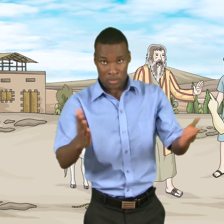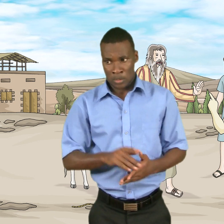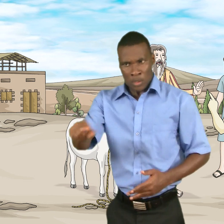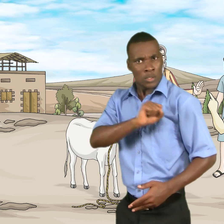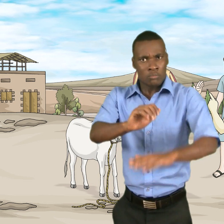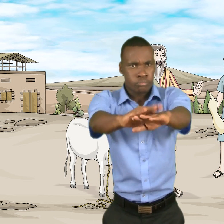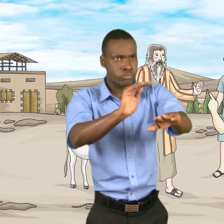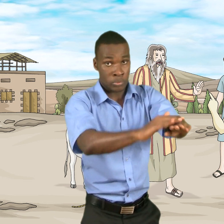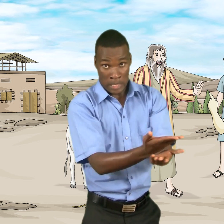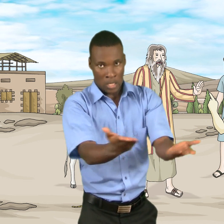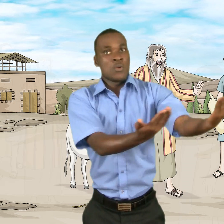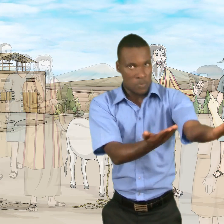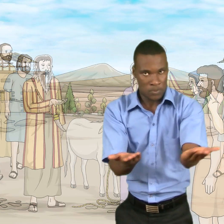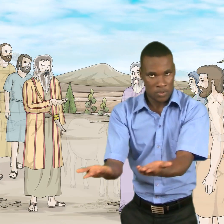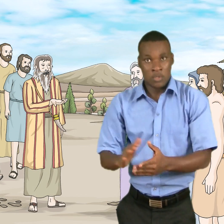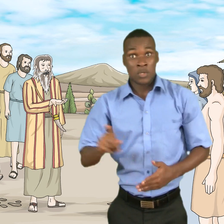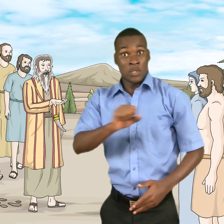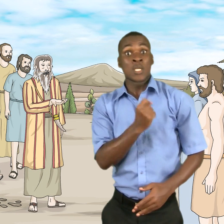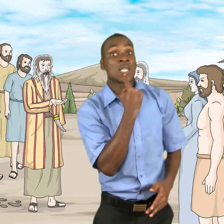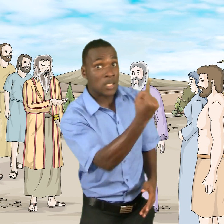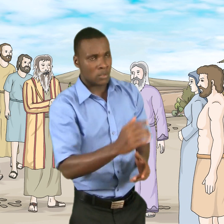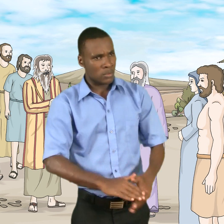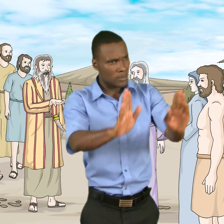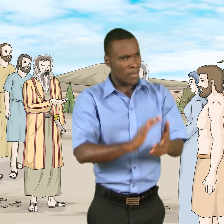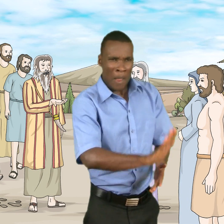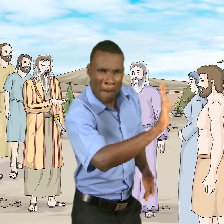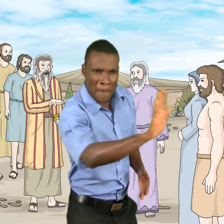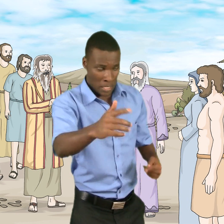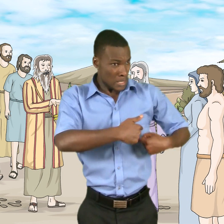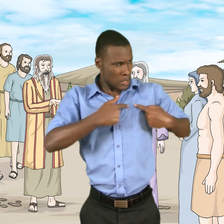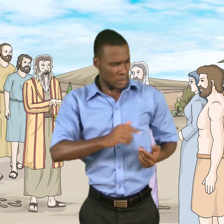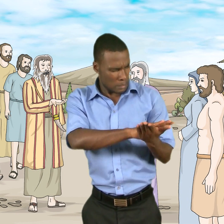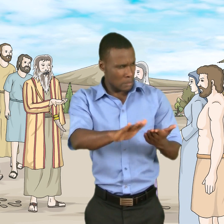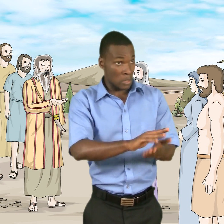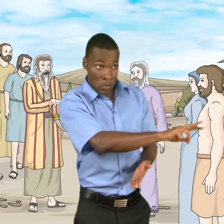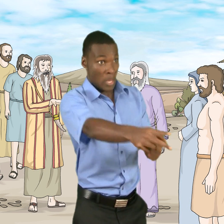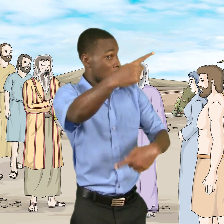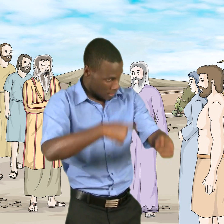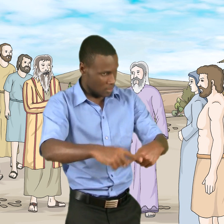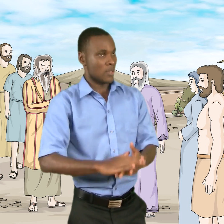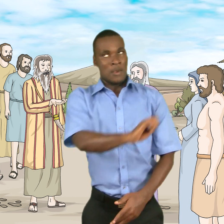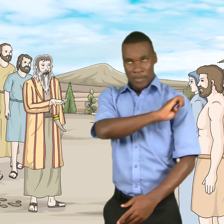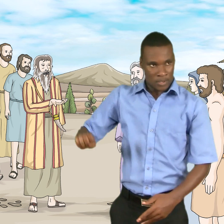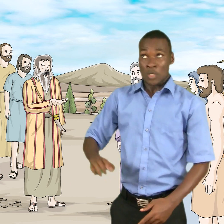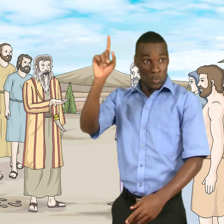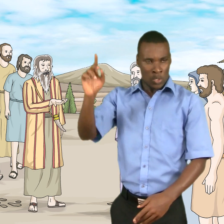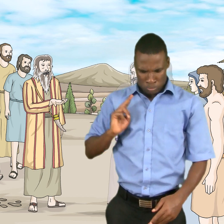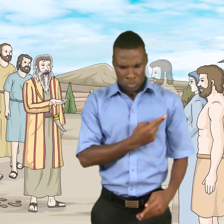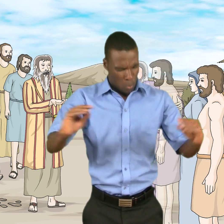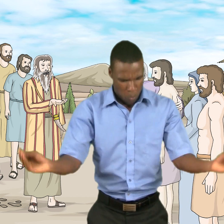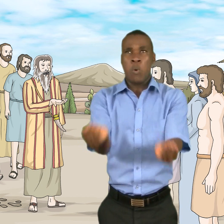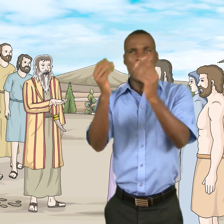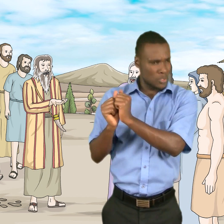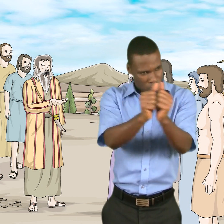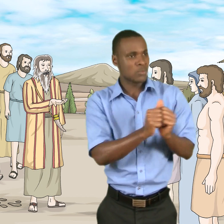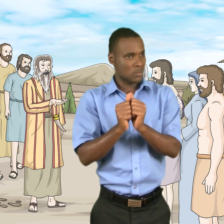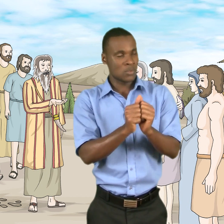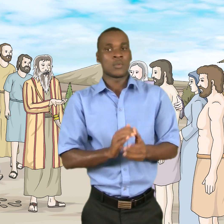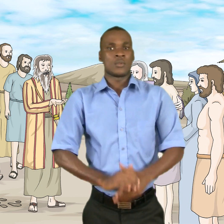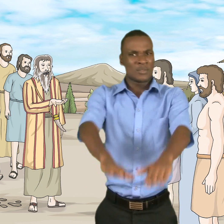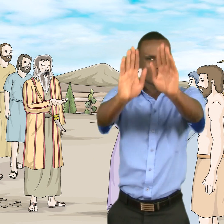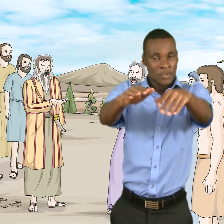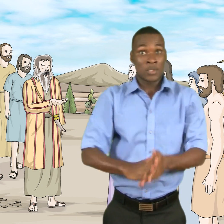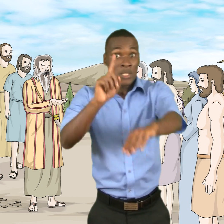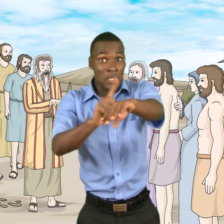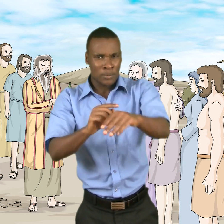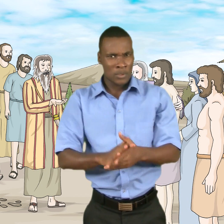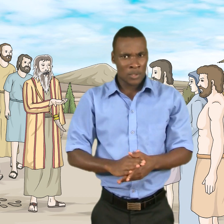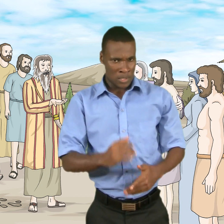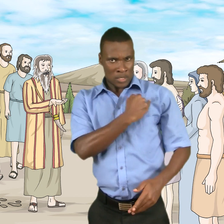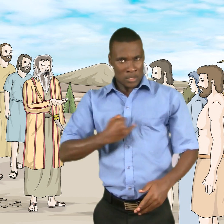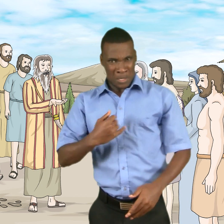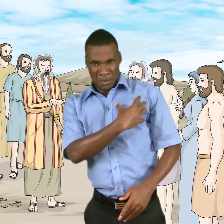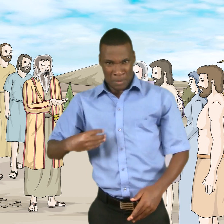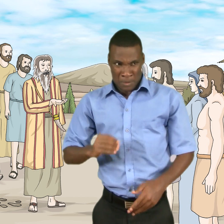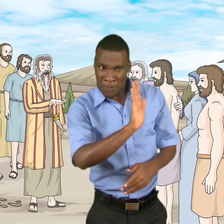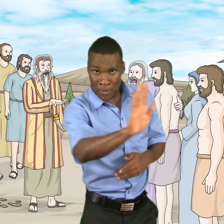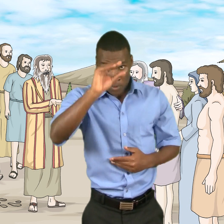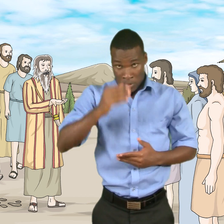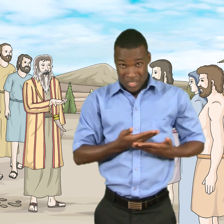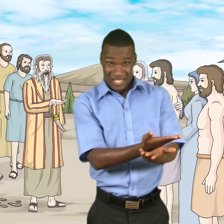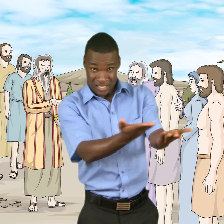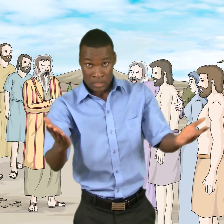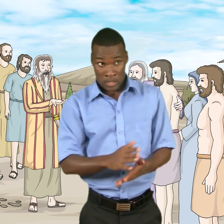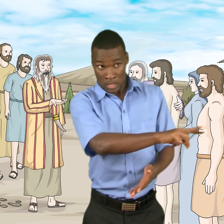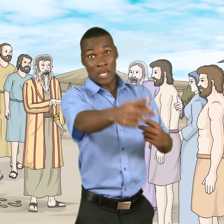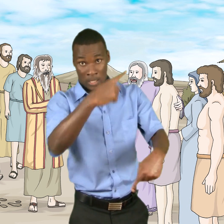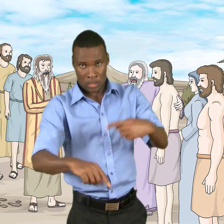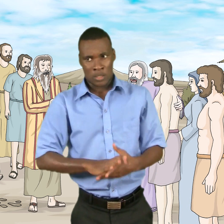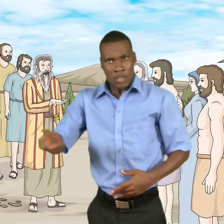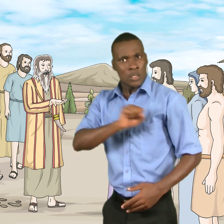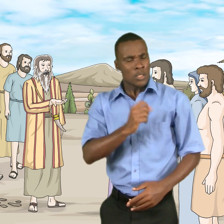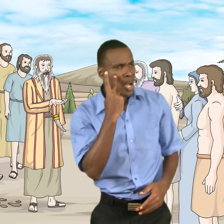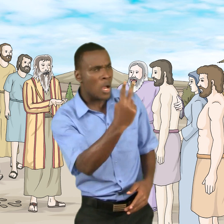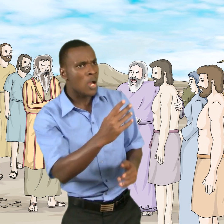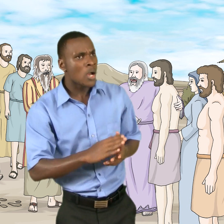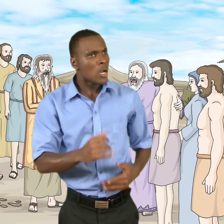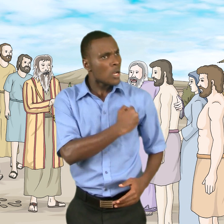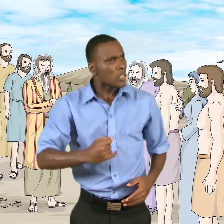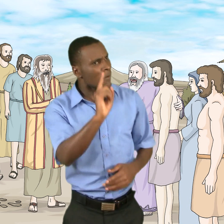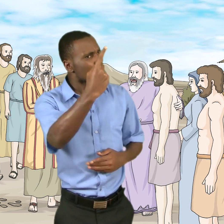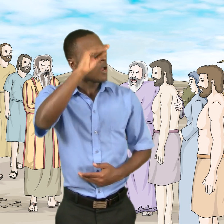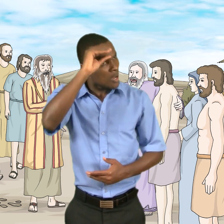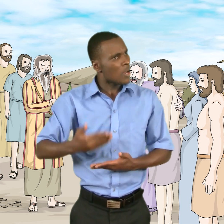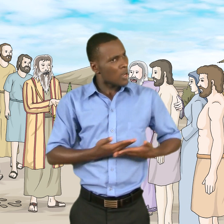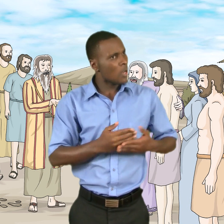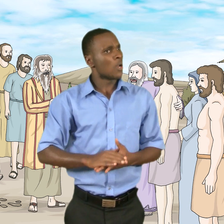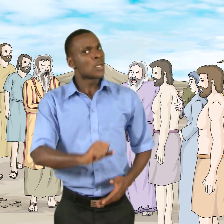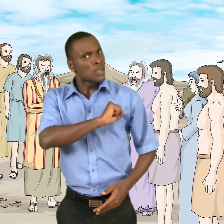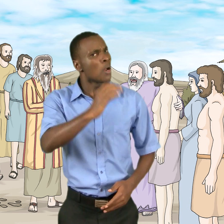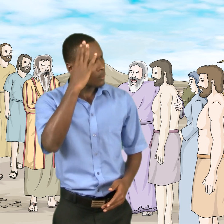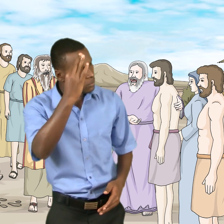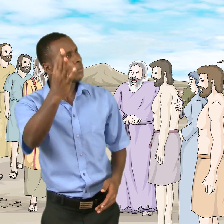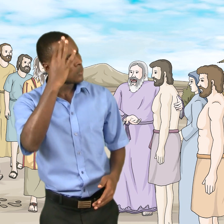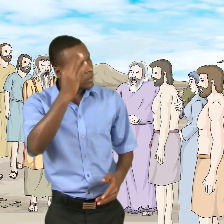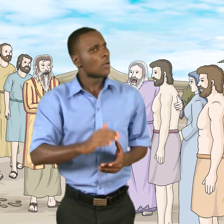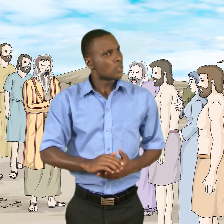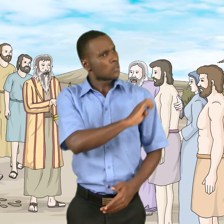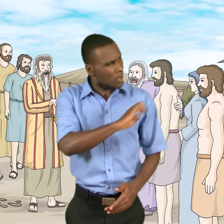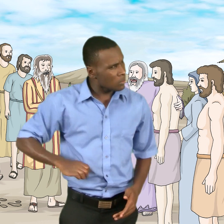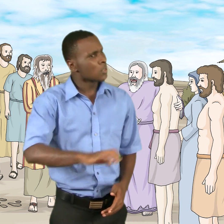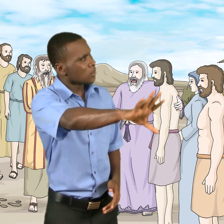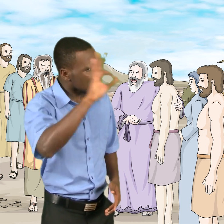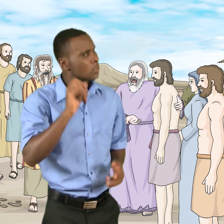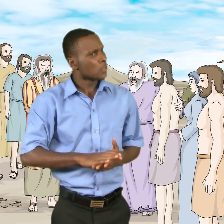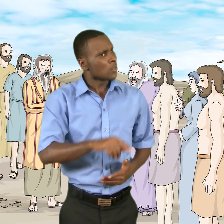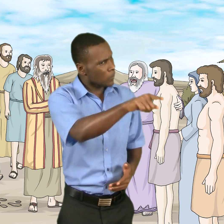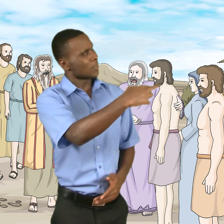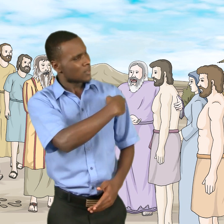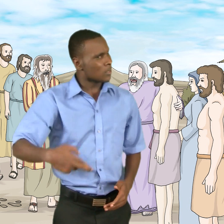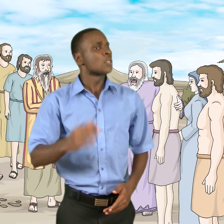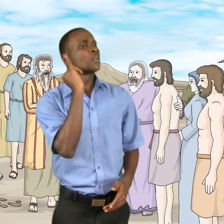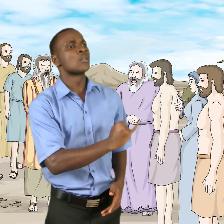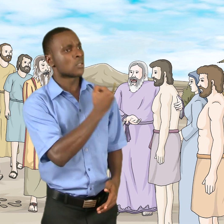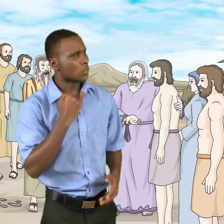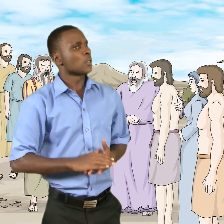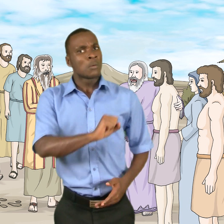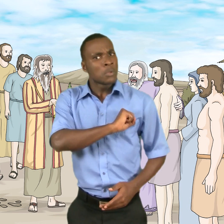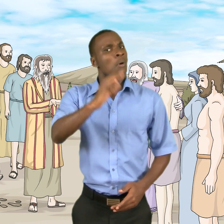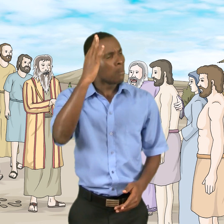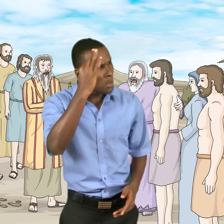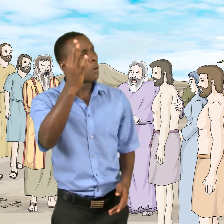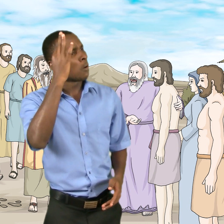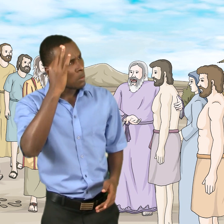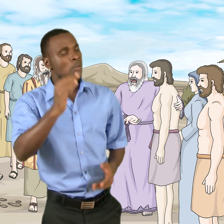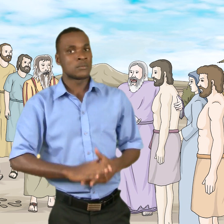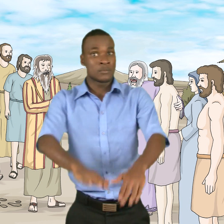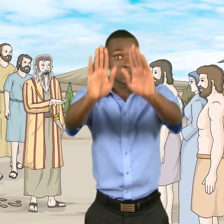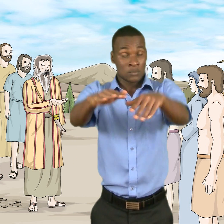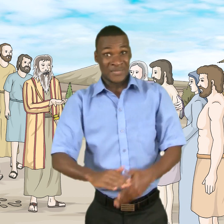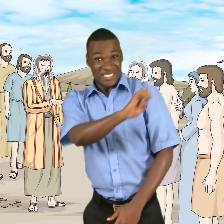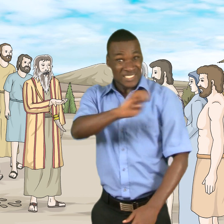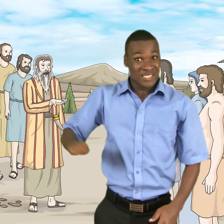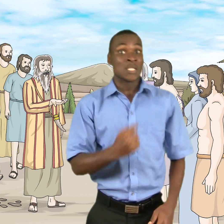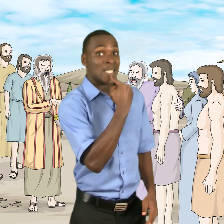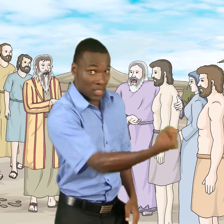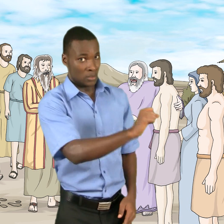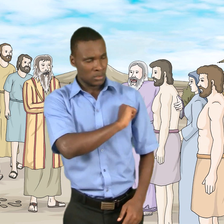Then he consecrated Jesse and his sons and invited them to the sacrifice. When they arrived, Samuel saw Eliab and said, “Surely here before the LORD is His anointed.”